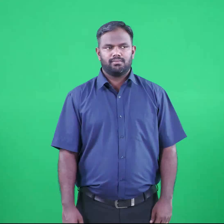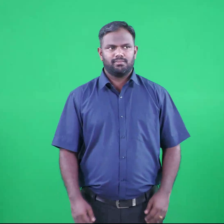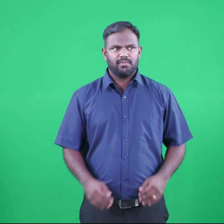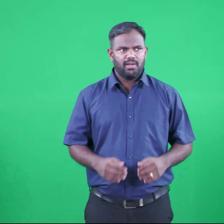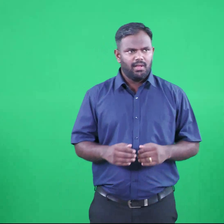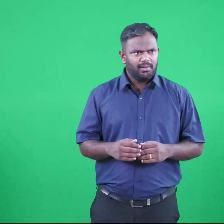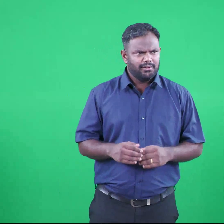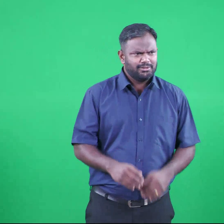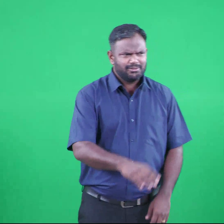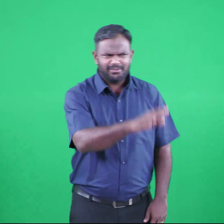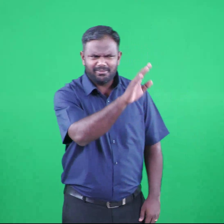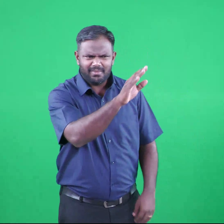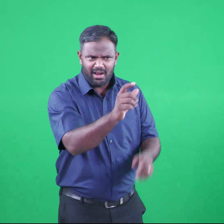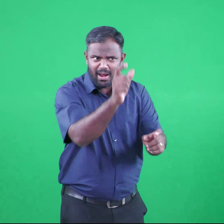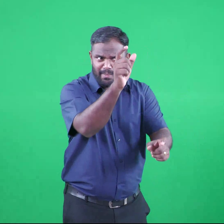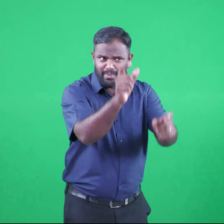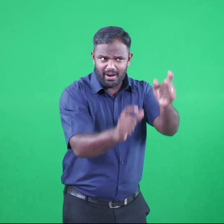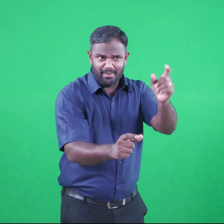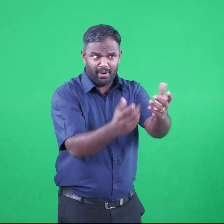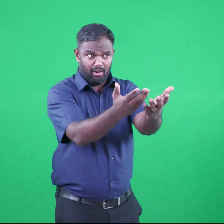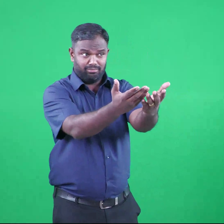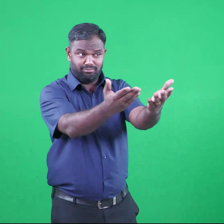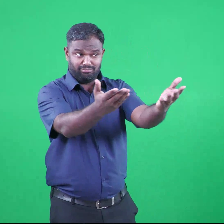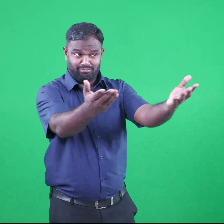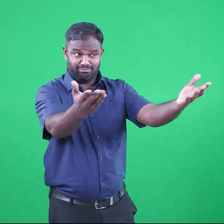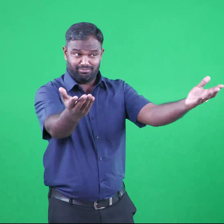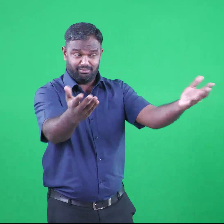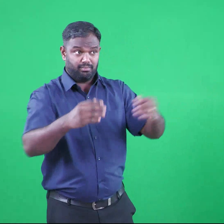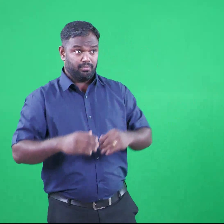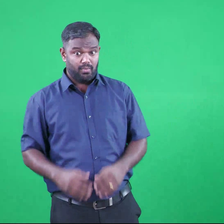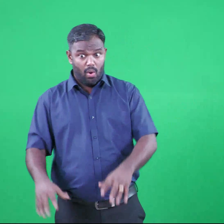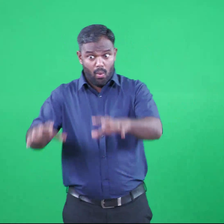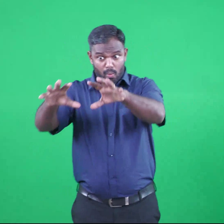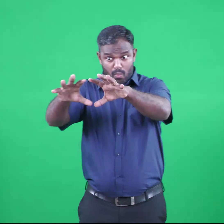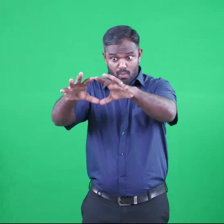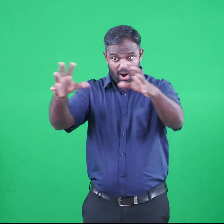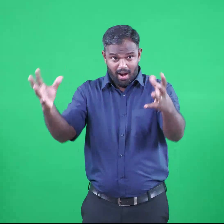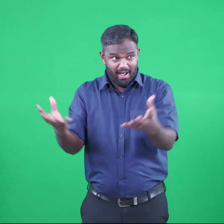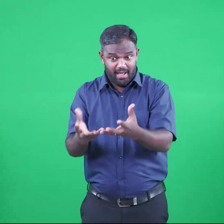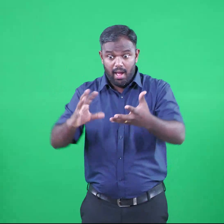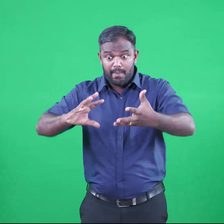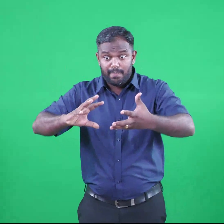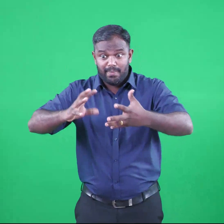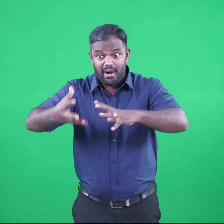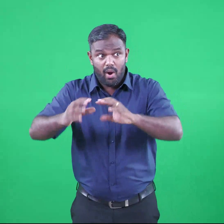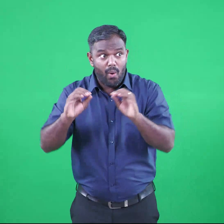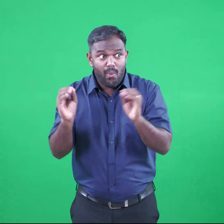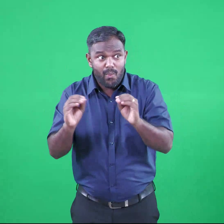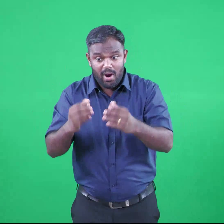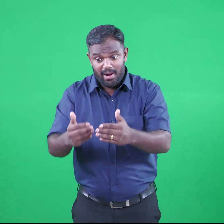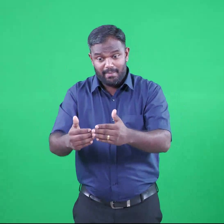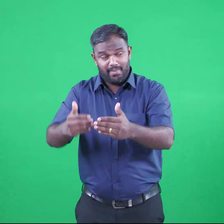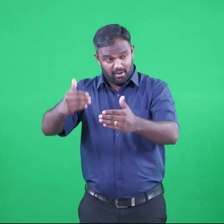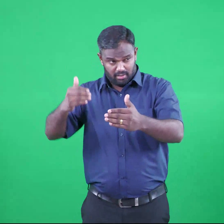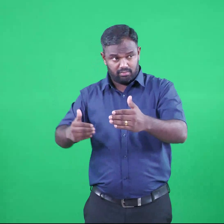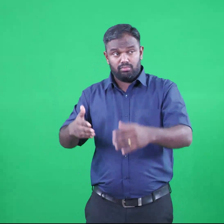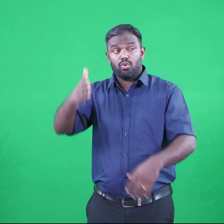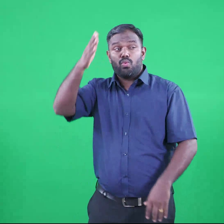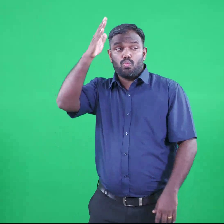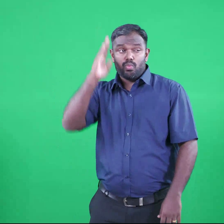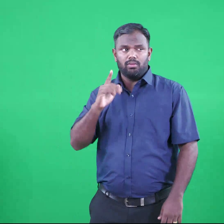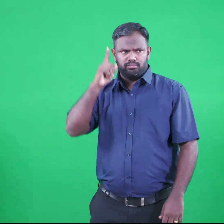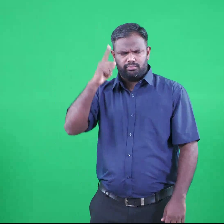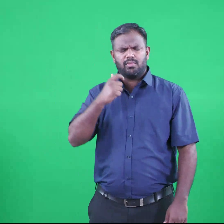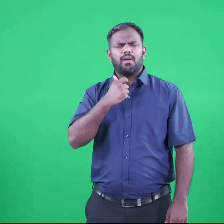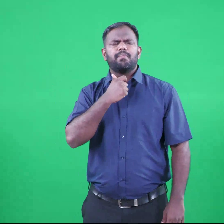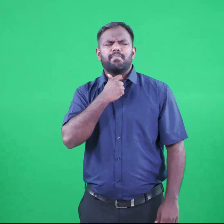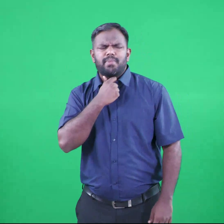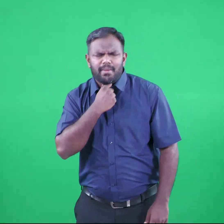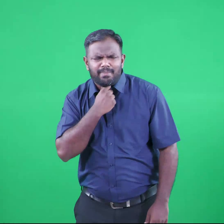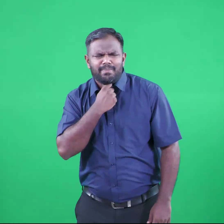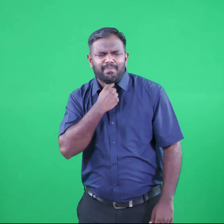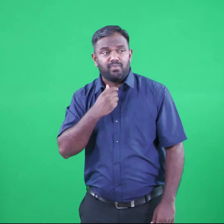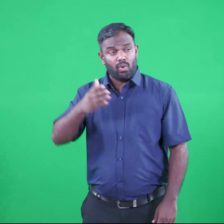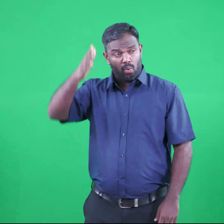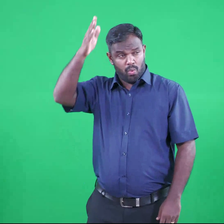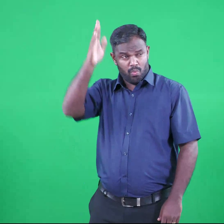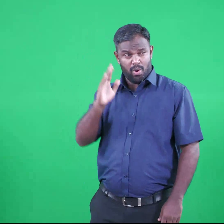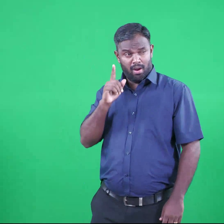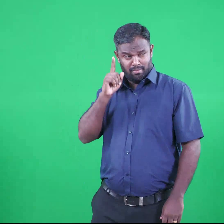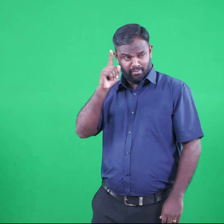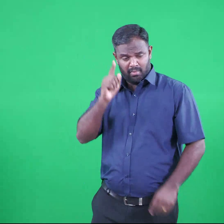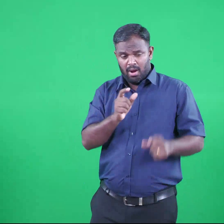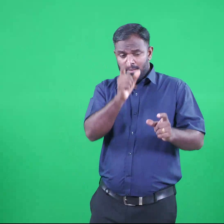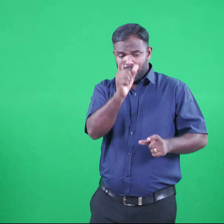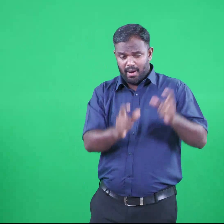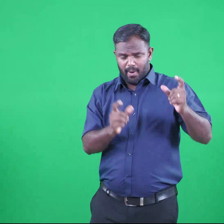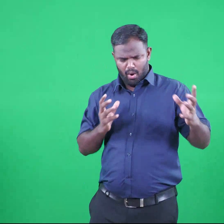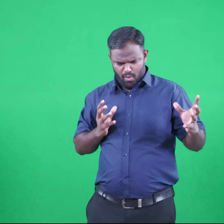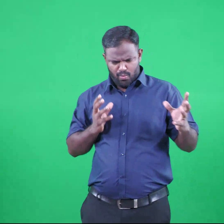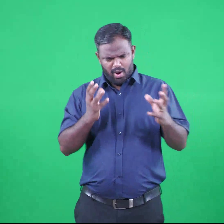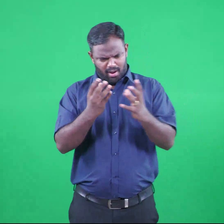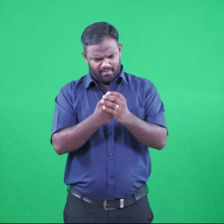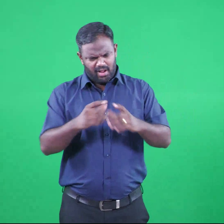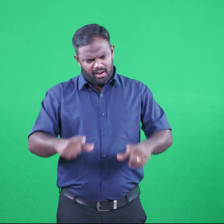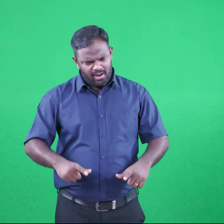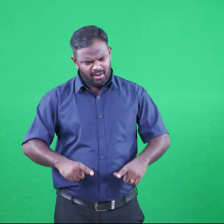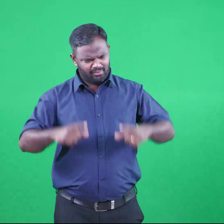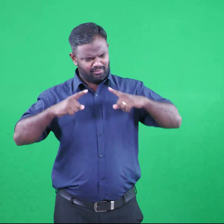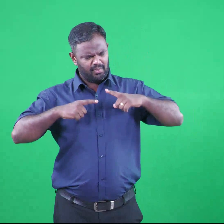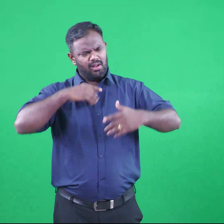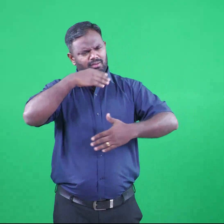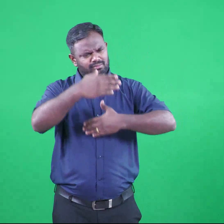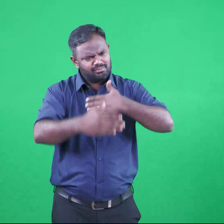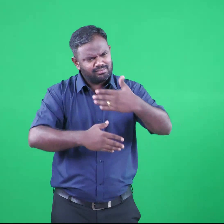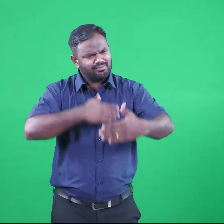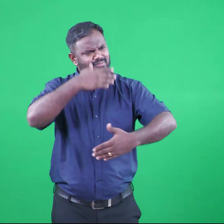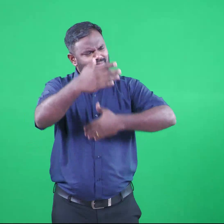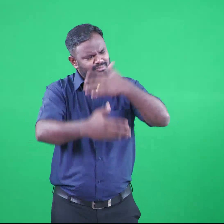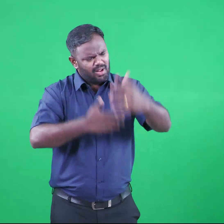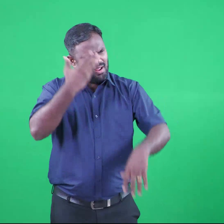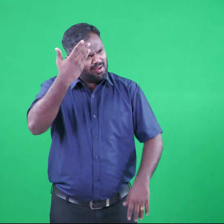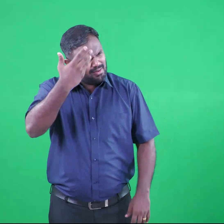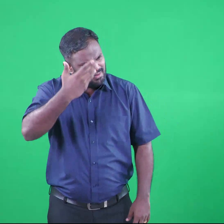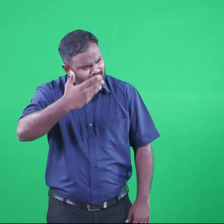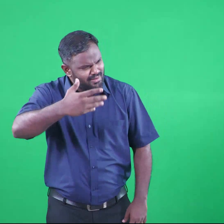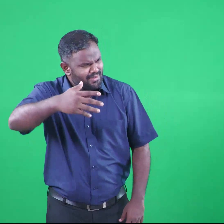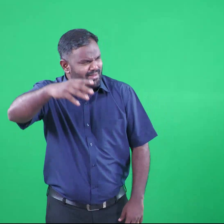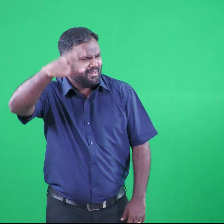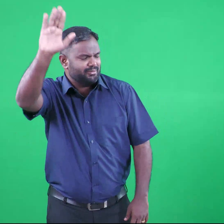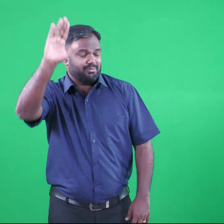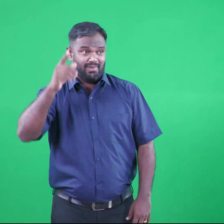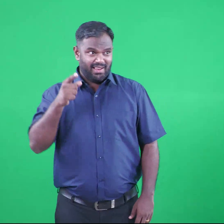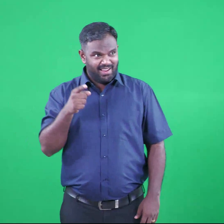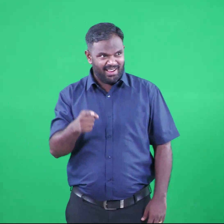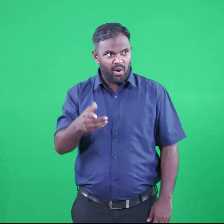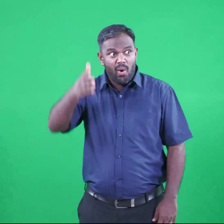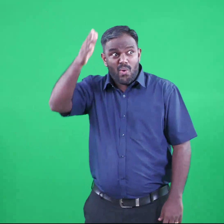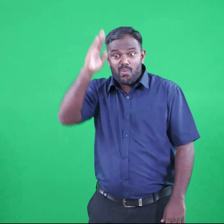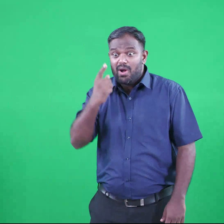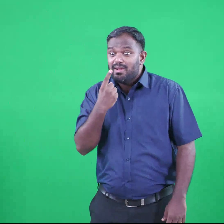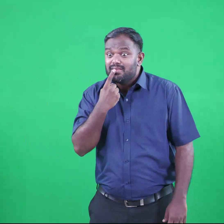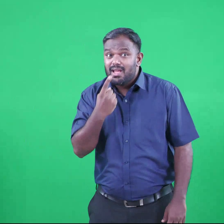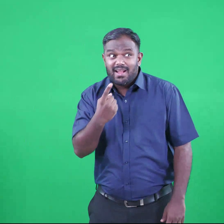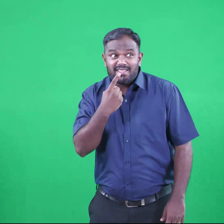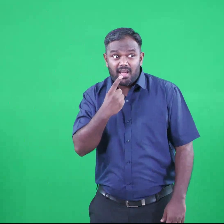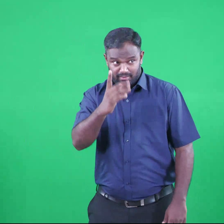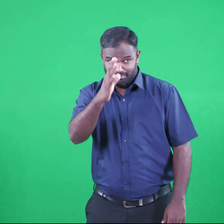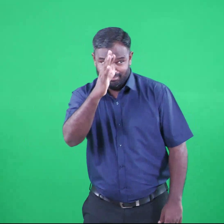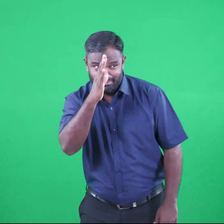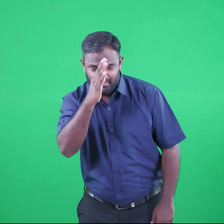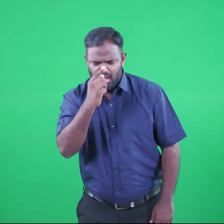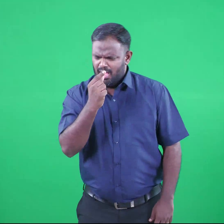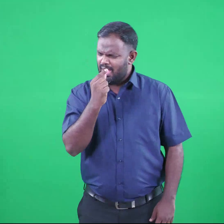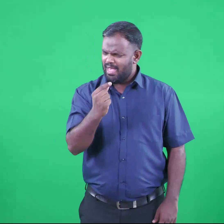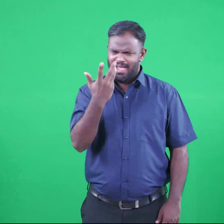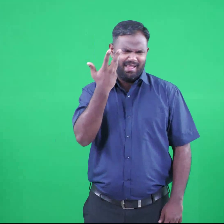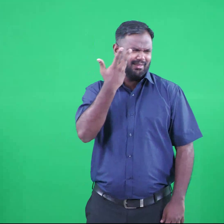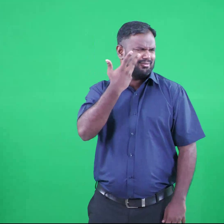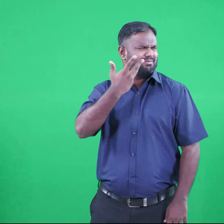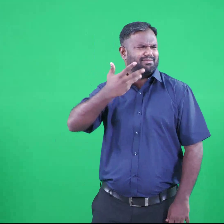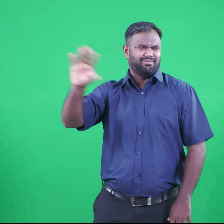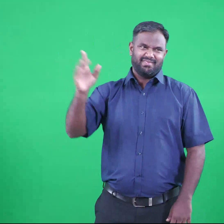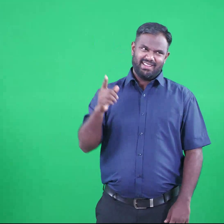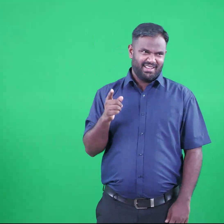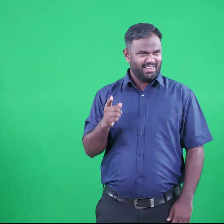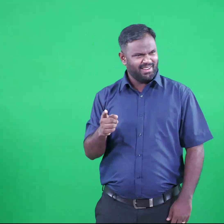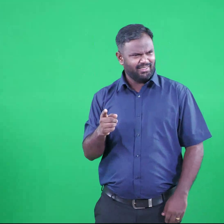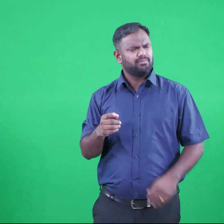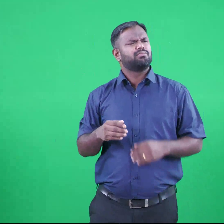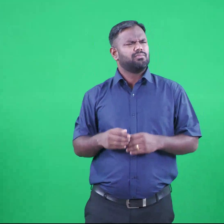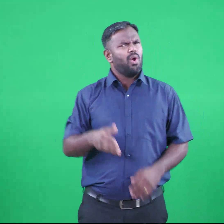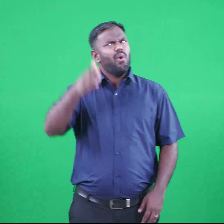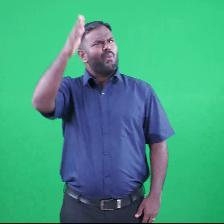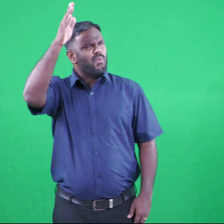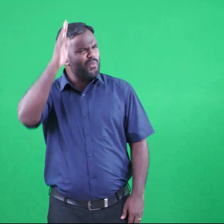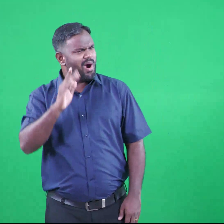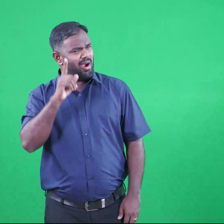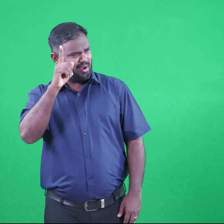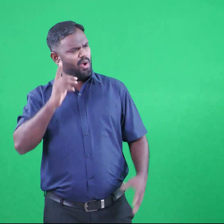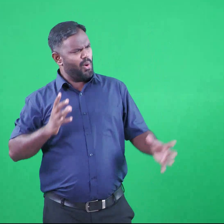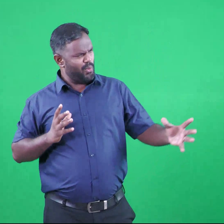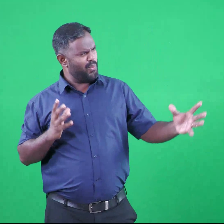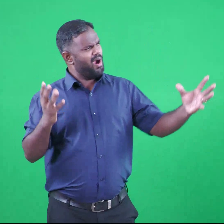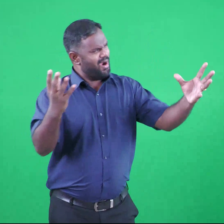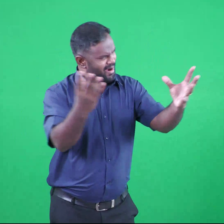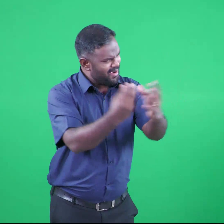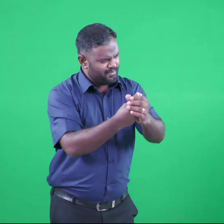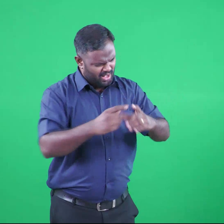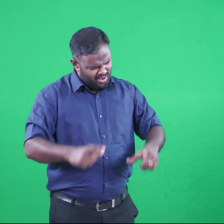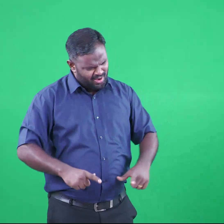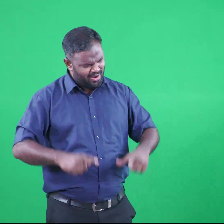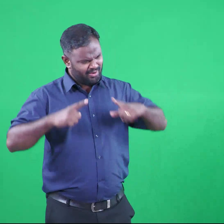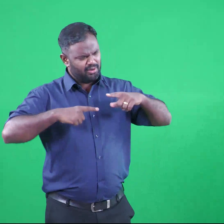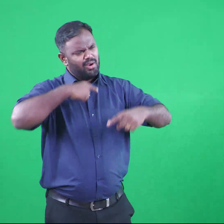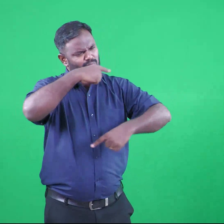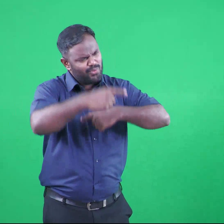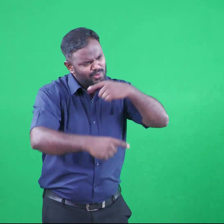in the hope of eternal life, which God, who cannot lie, promised before time began.